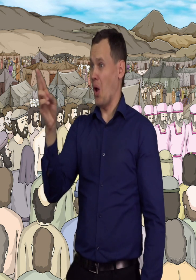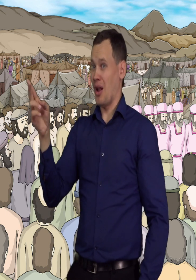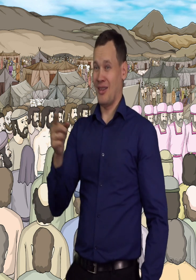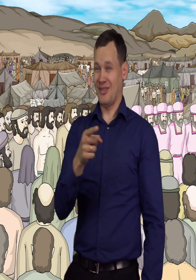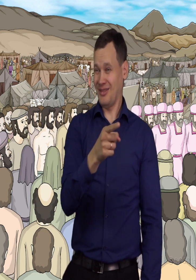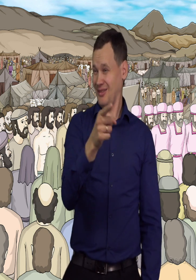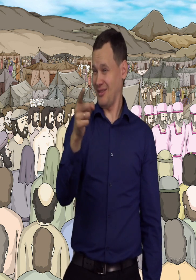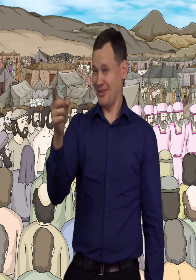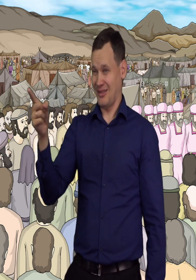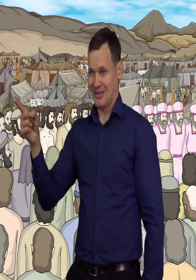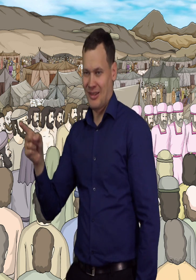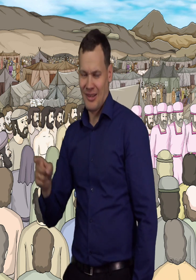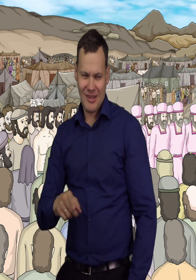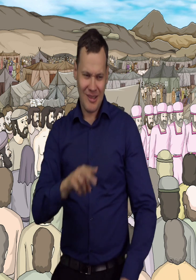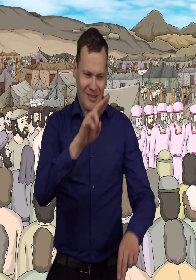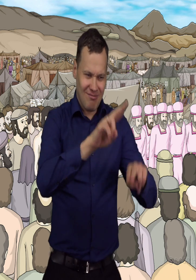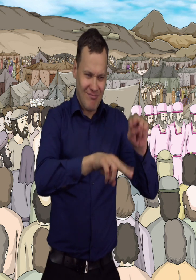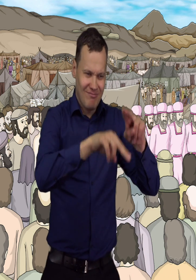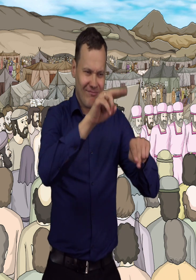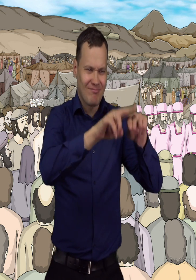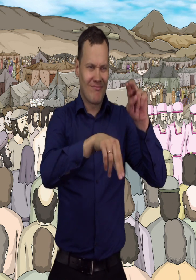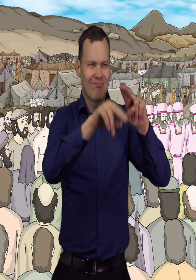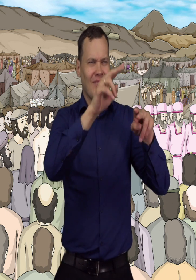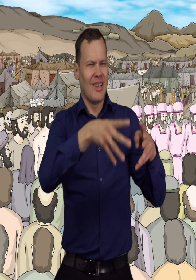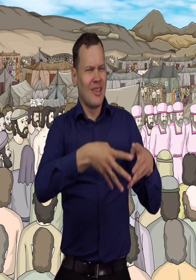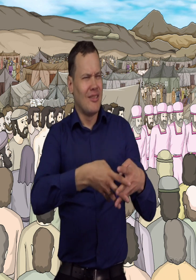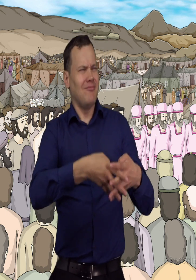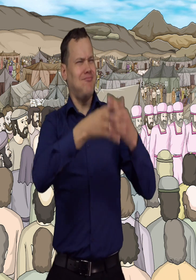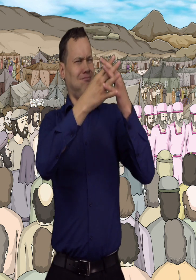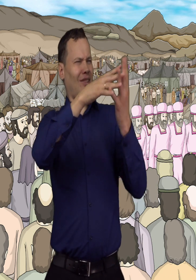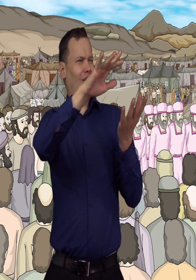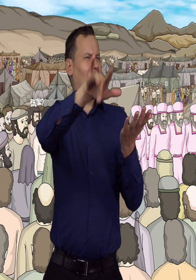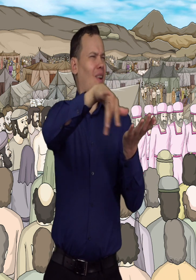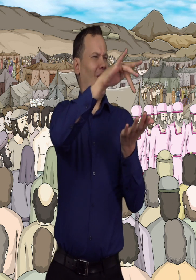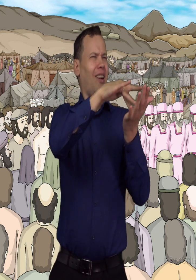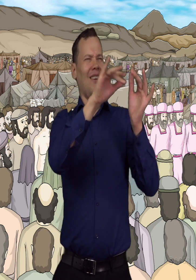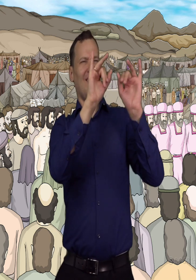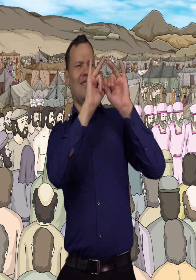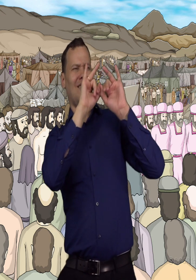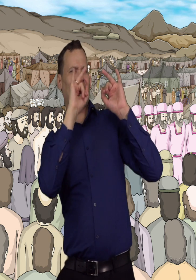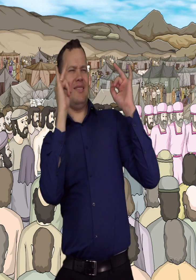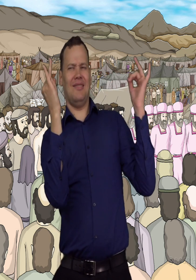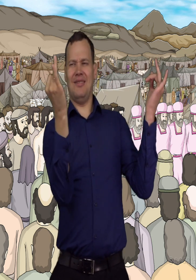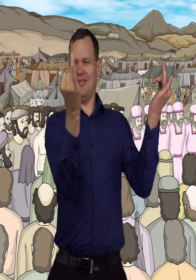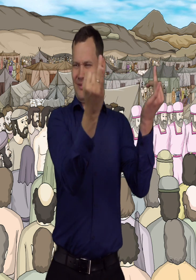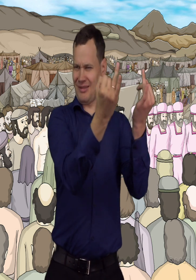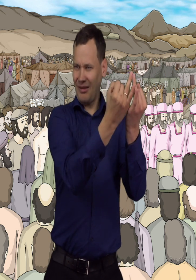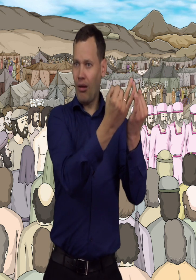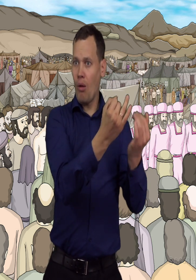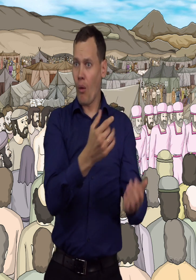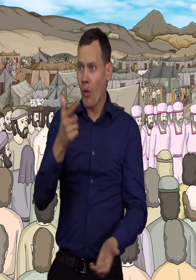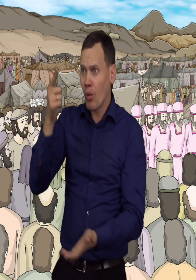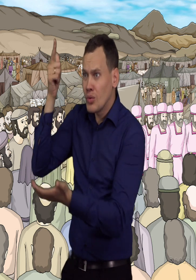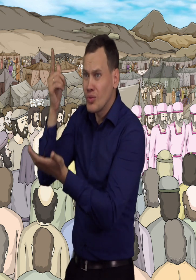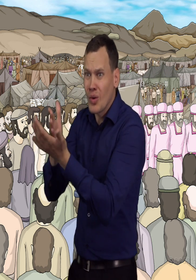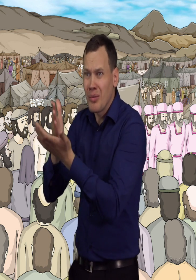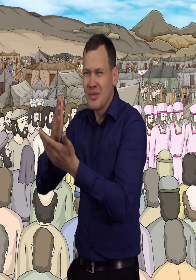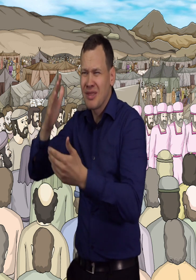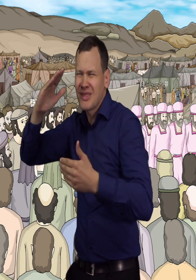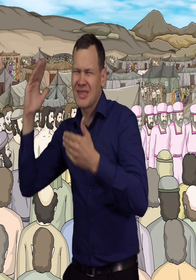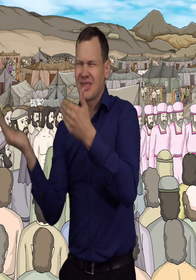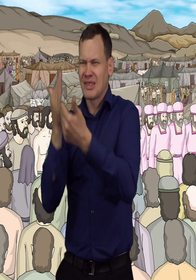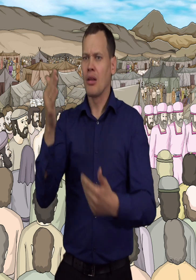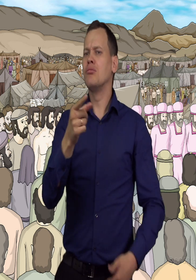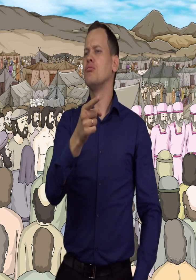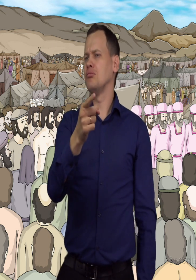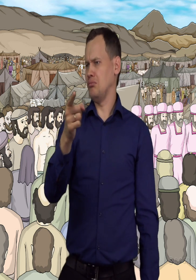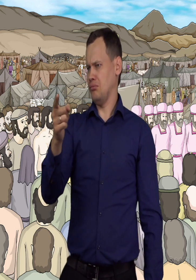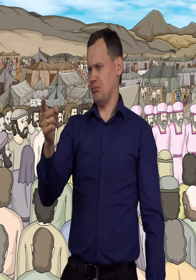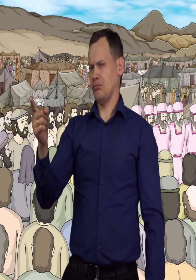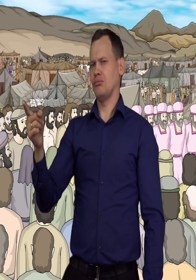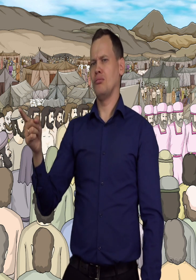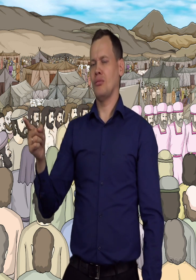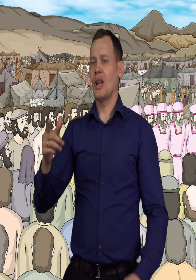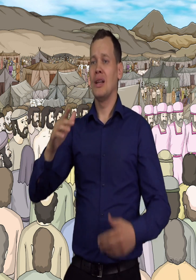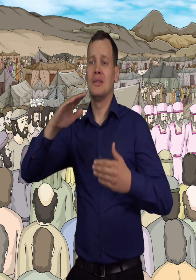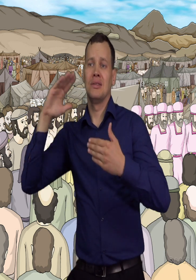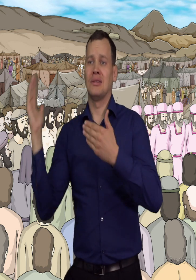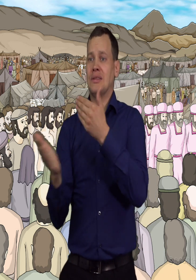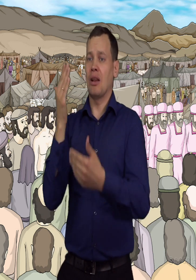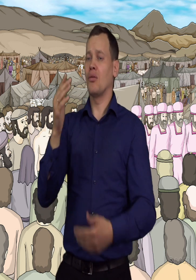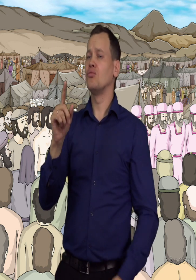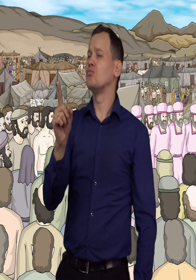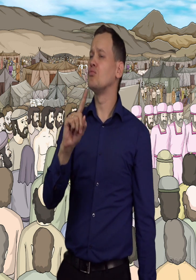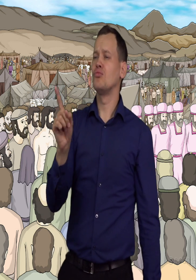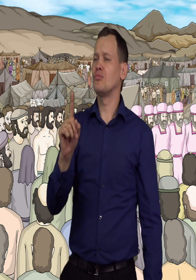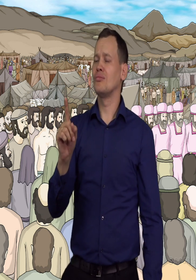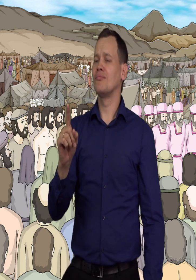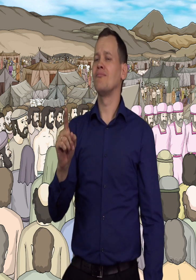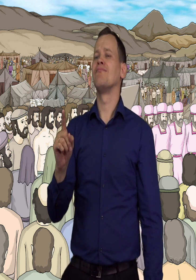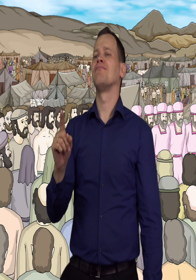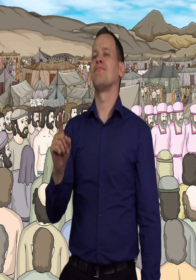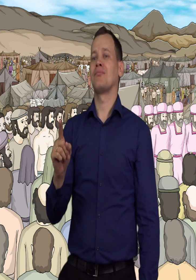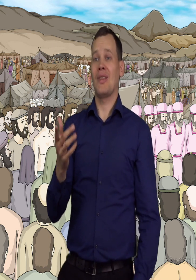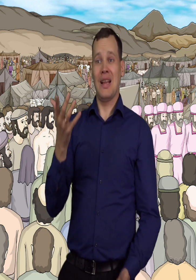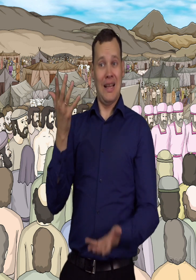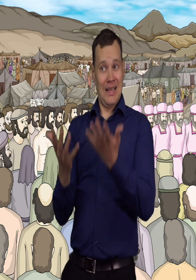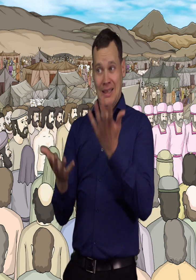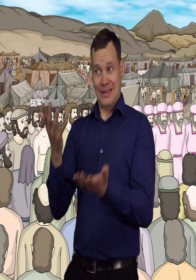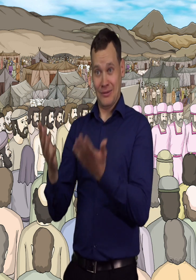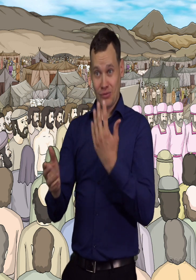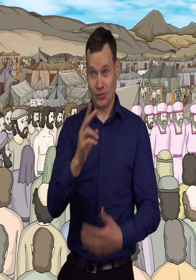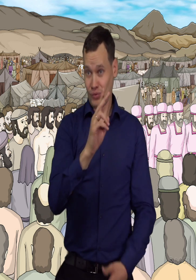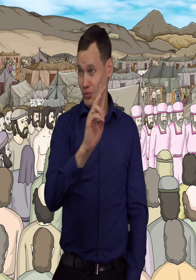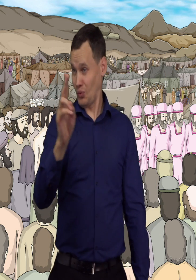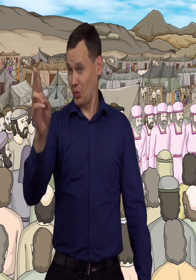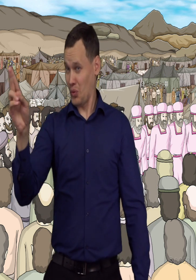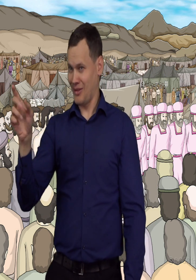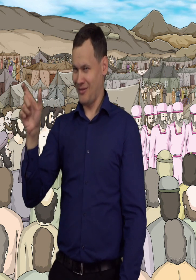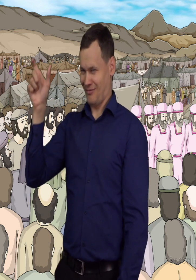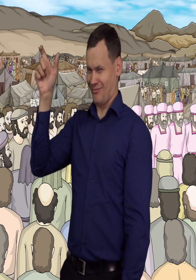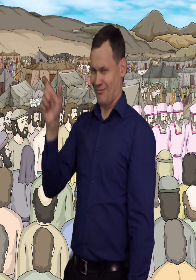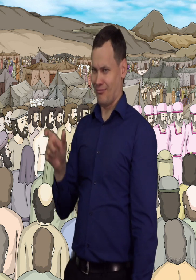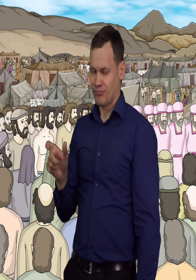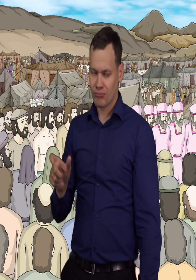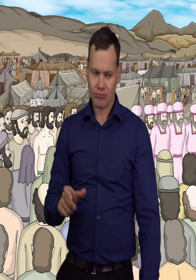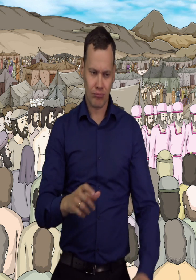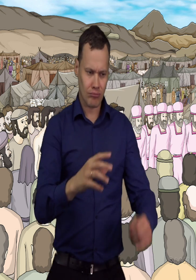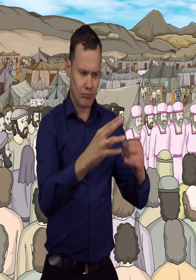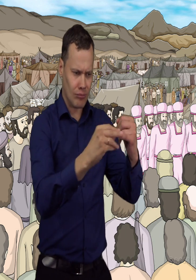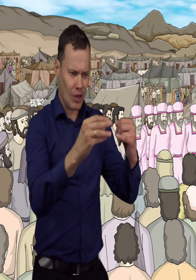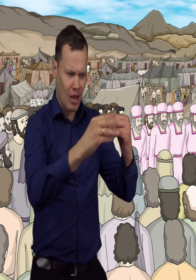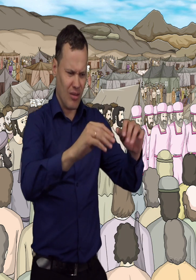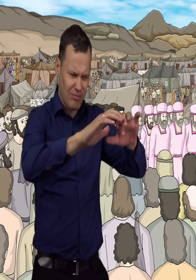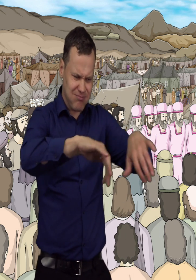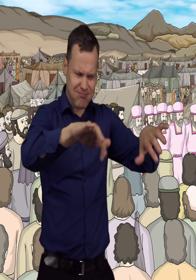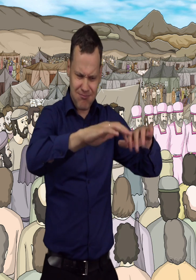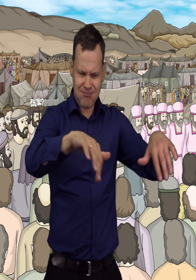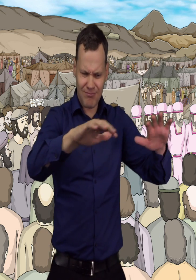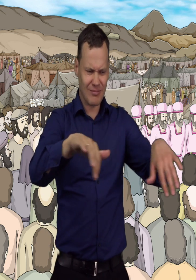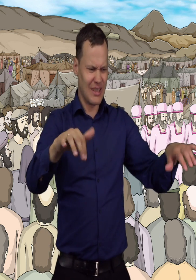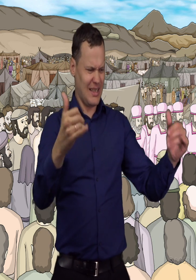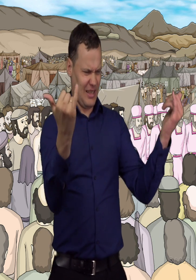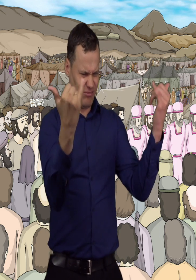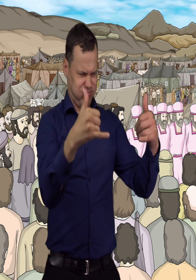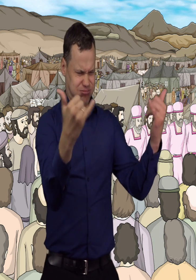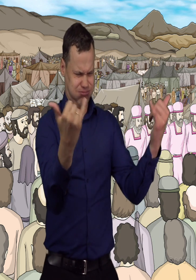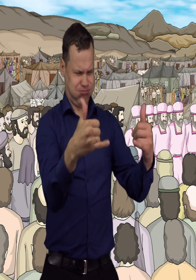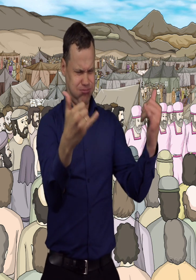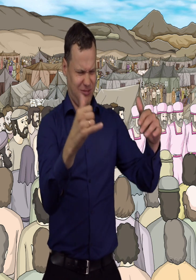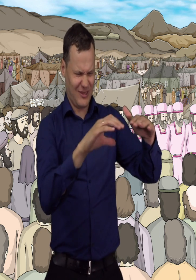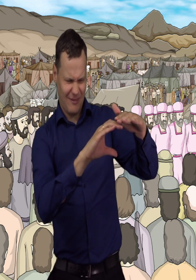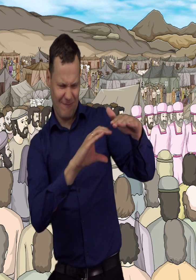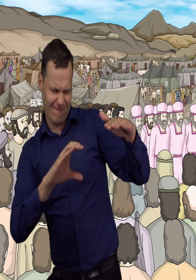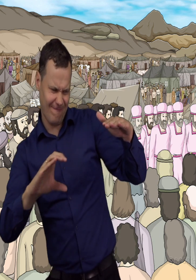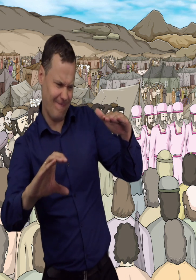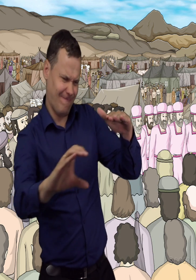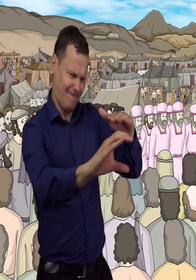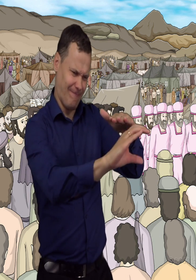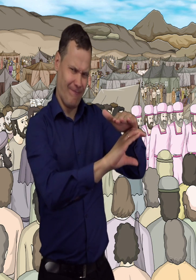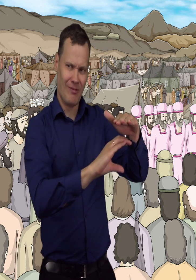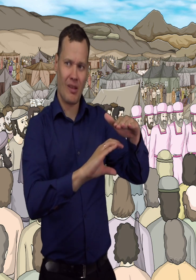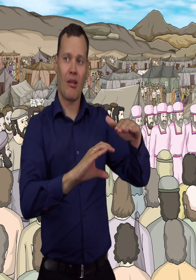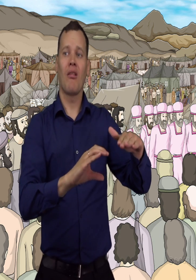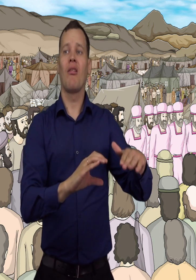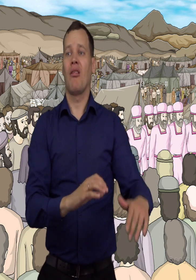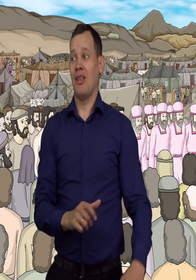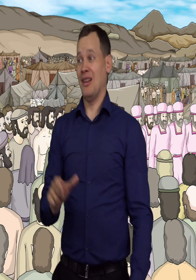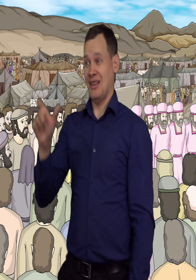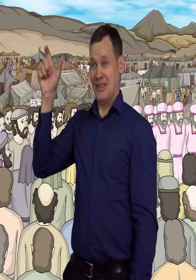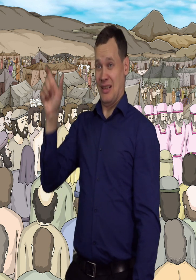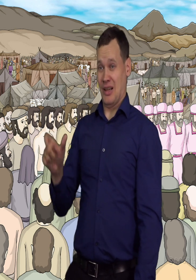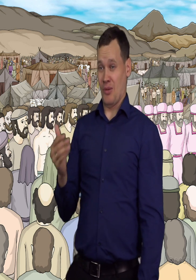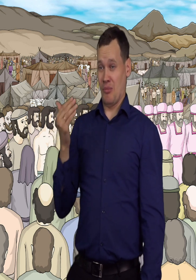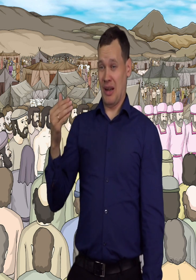at the cost of his youngest he will set up its gates.”